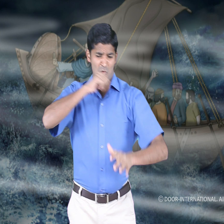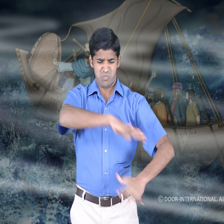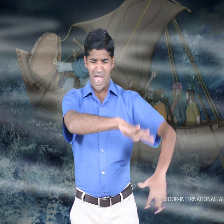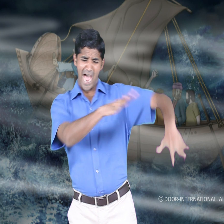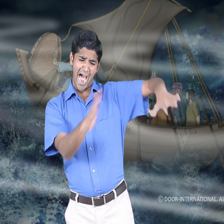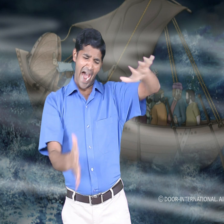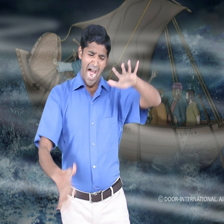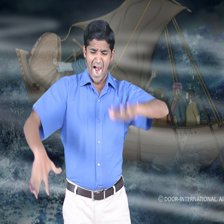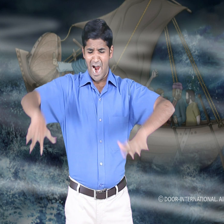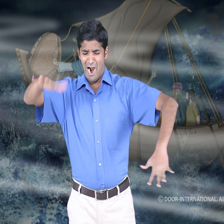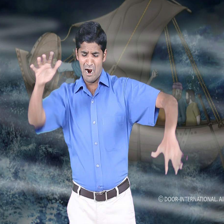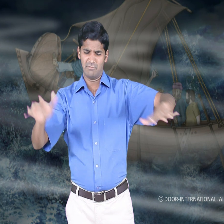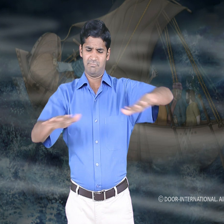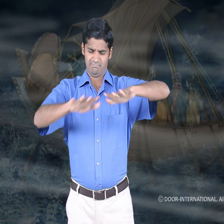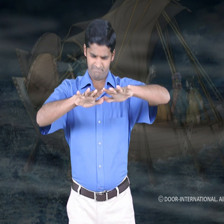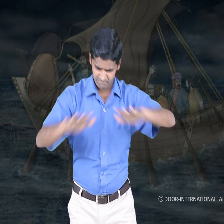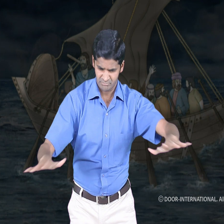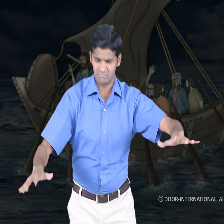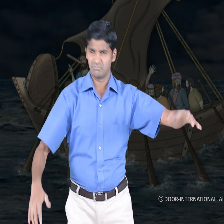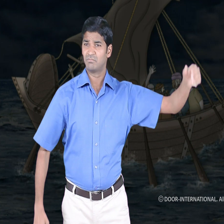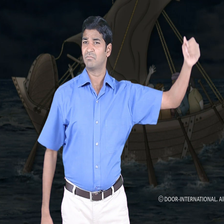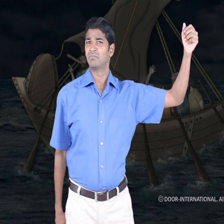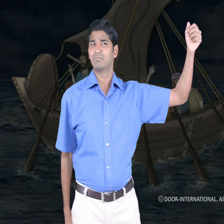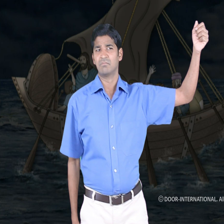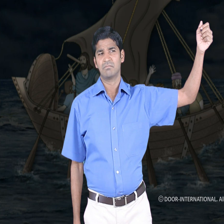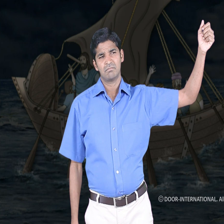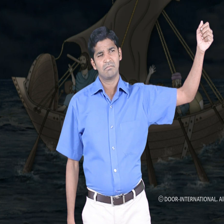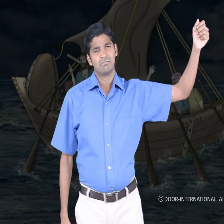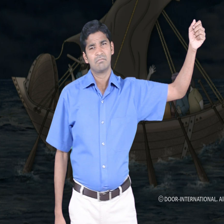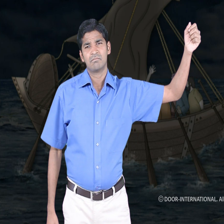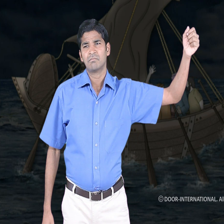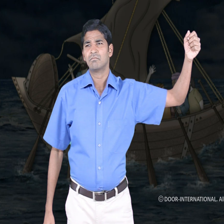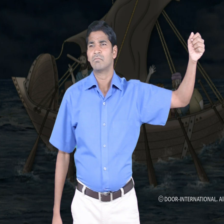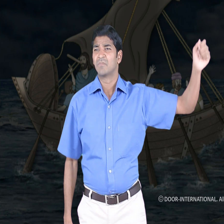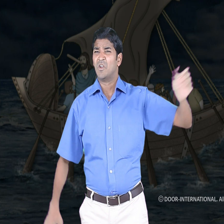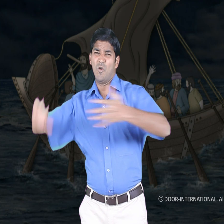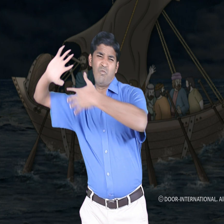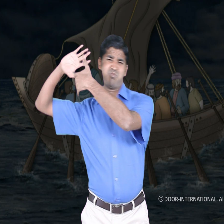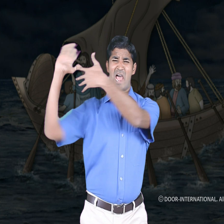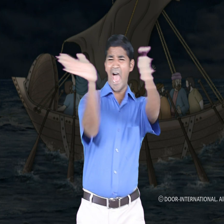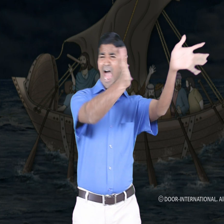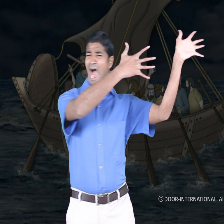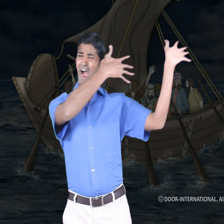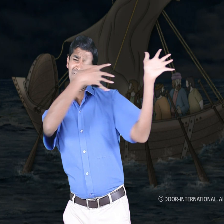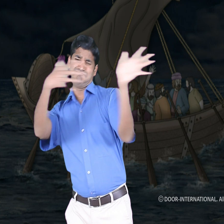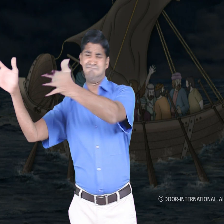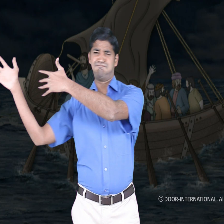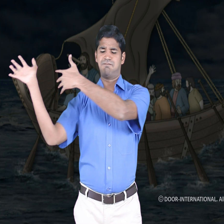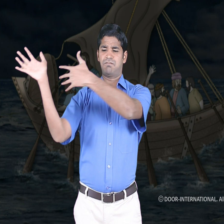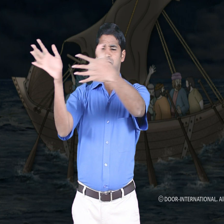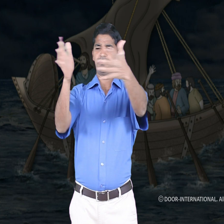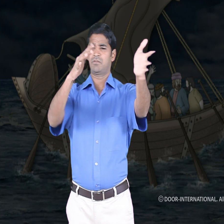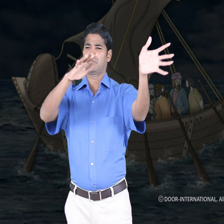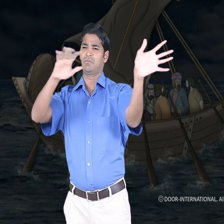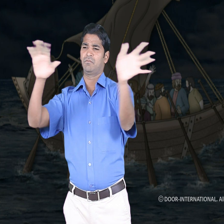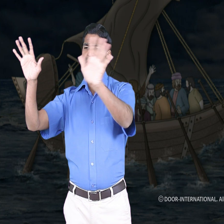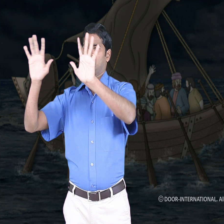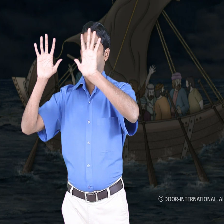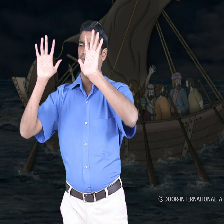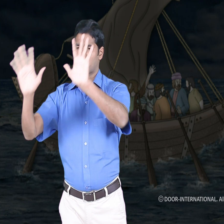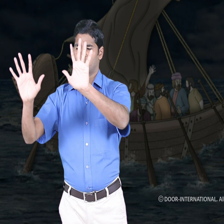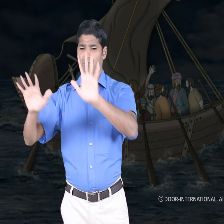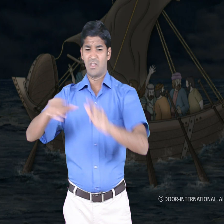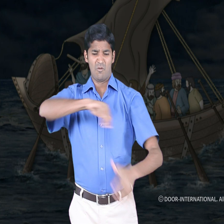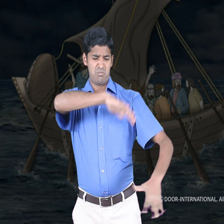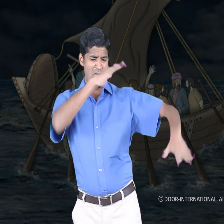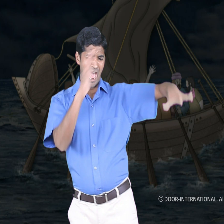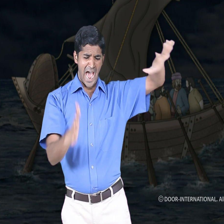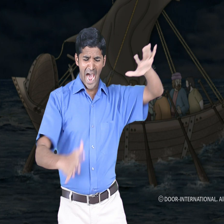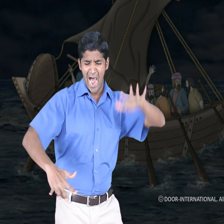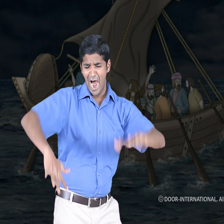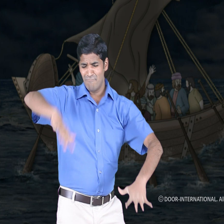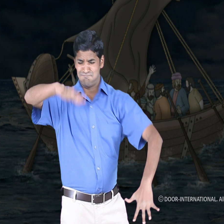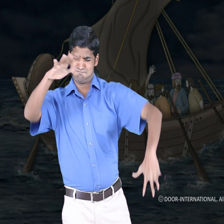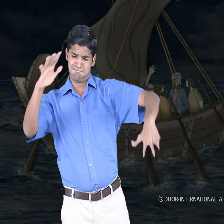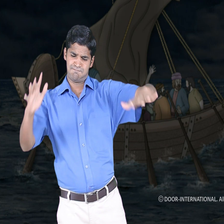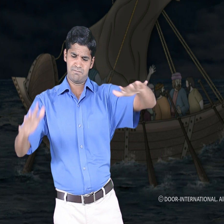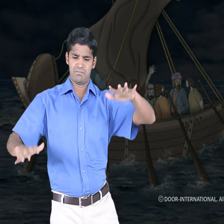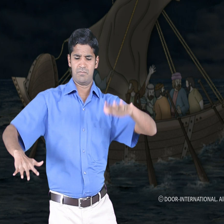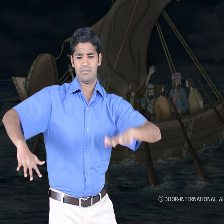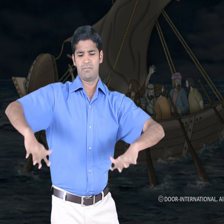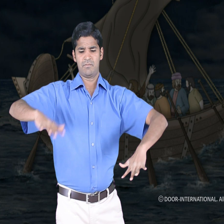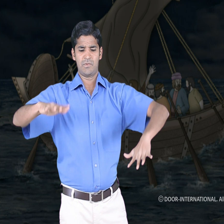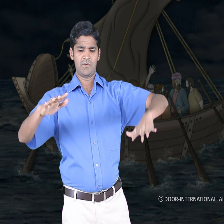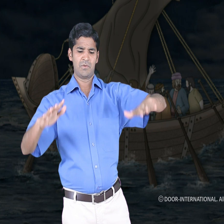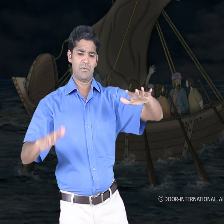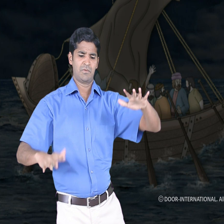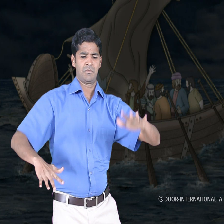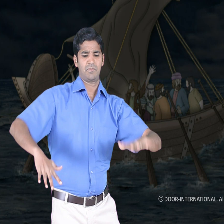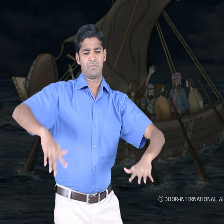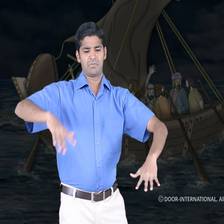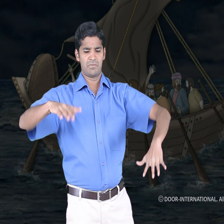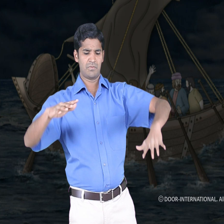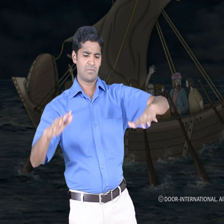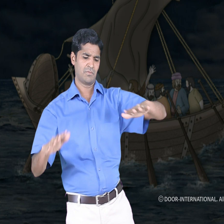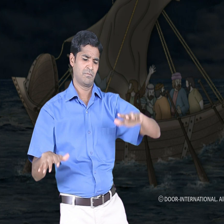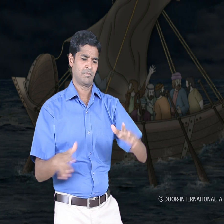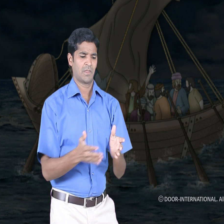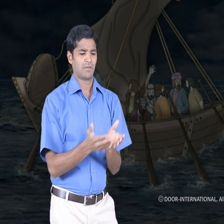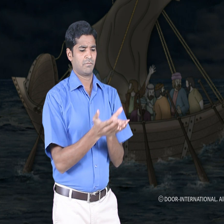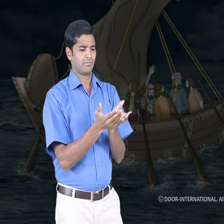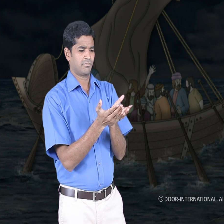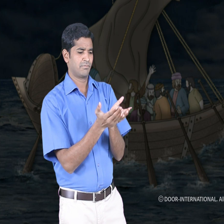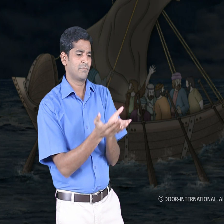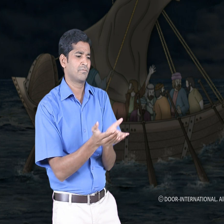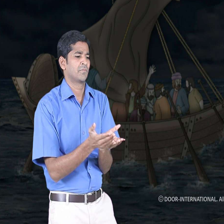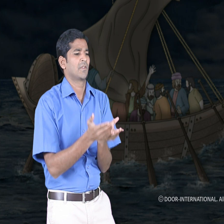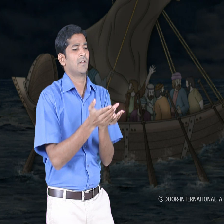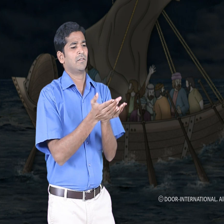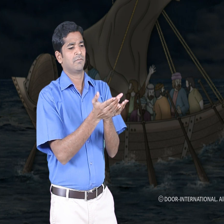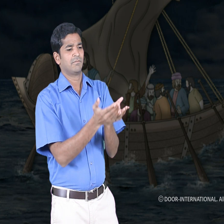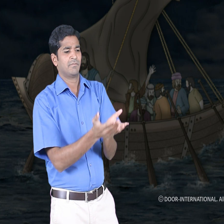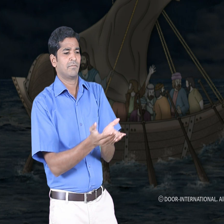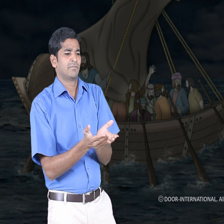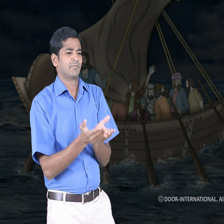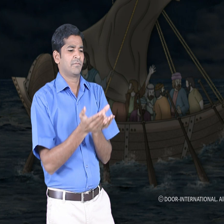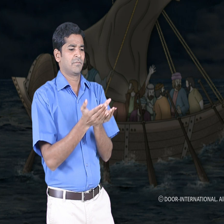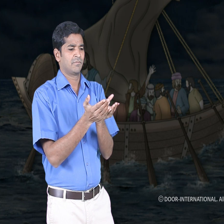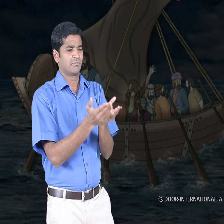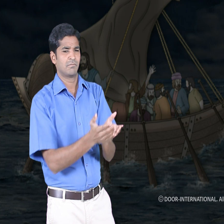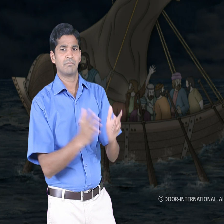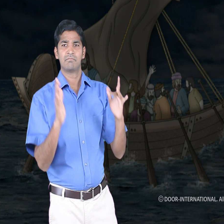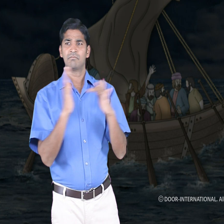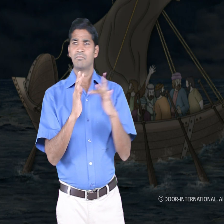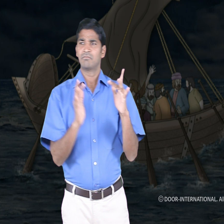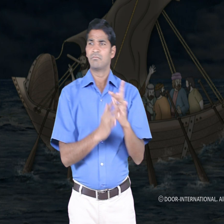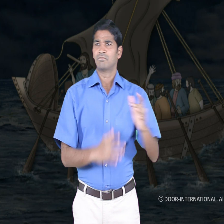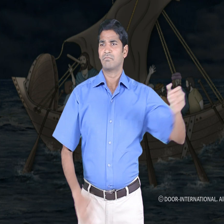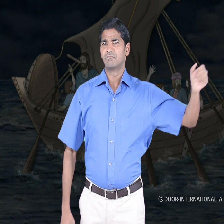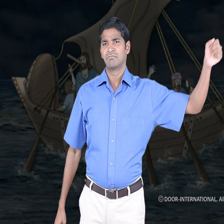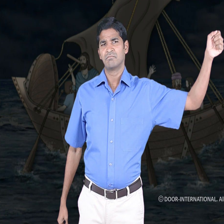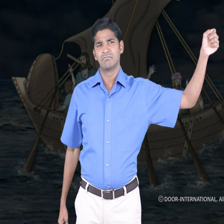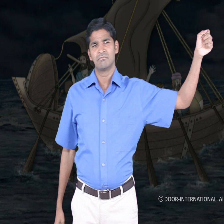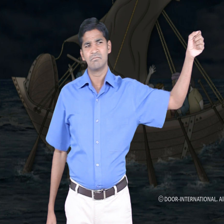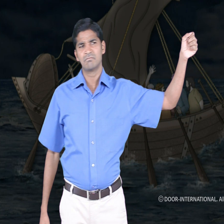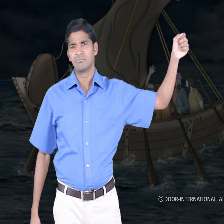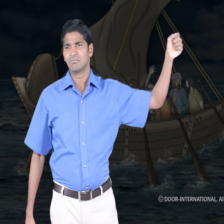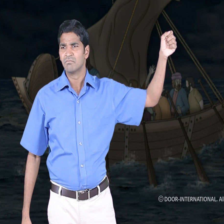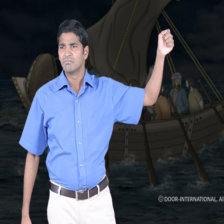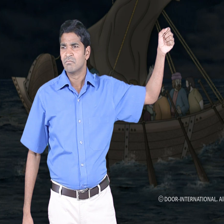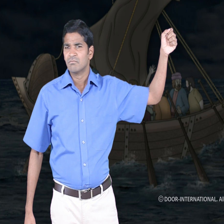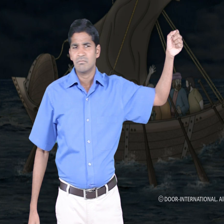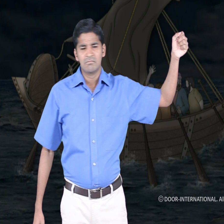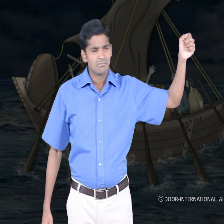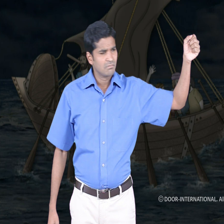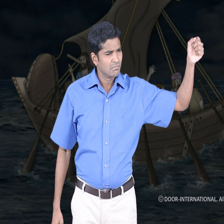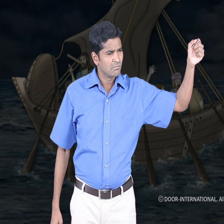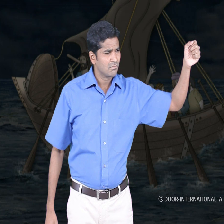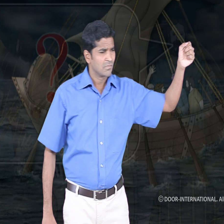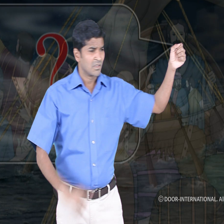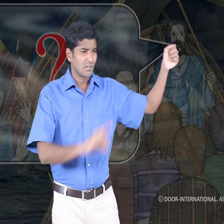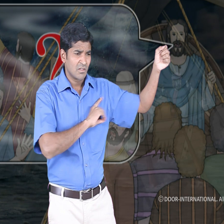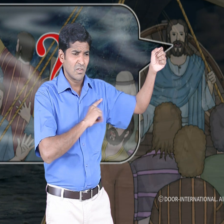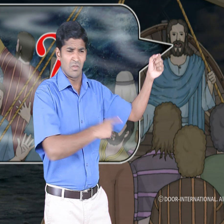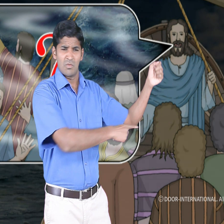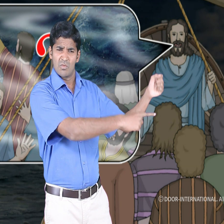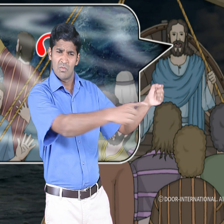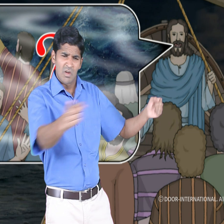And the wind died down, and it was perfectly calm.